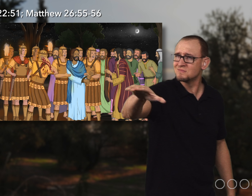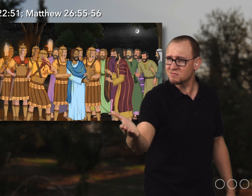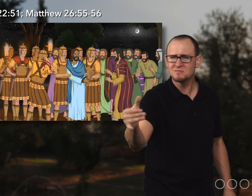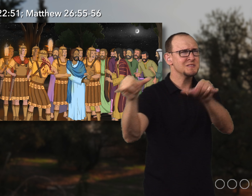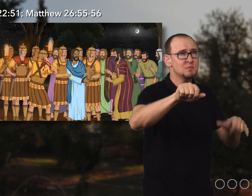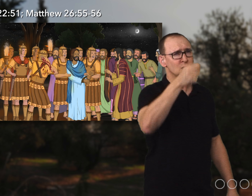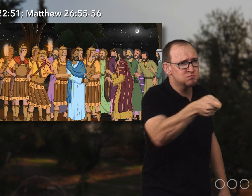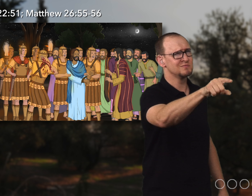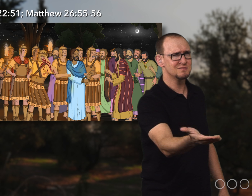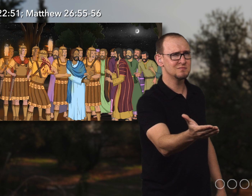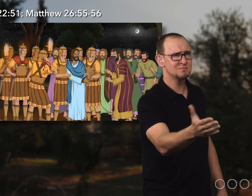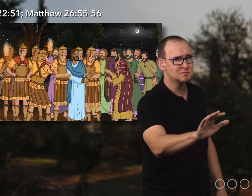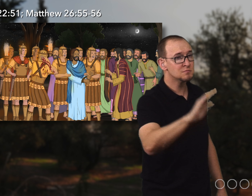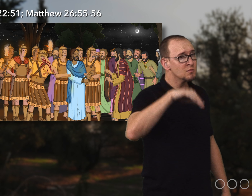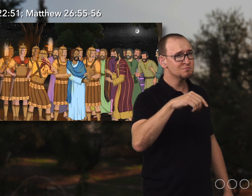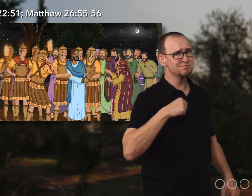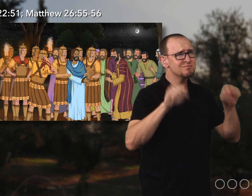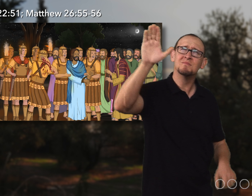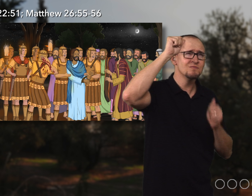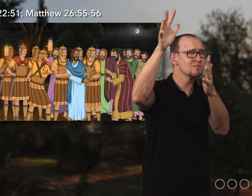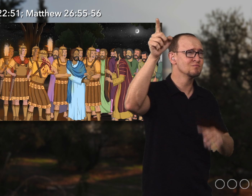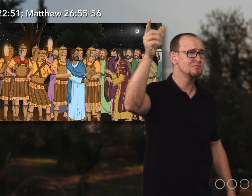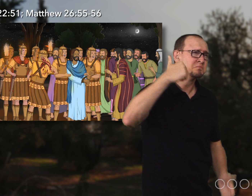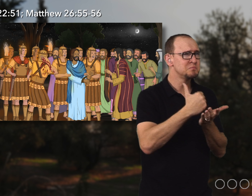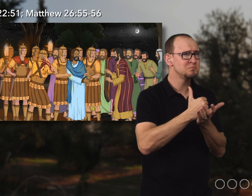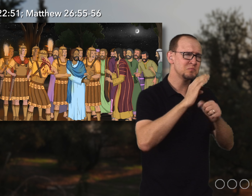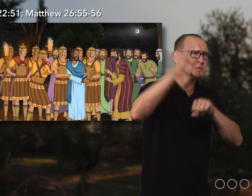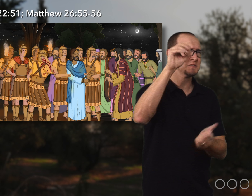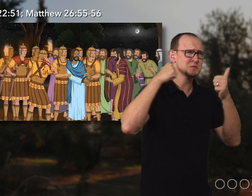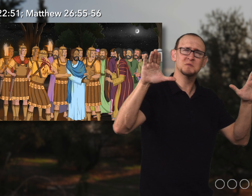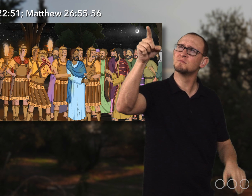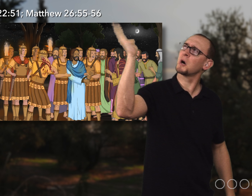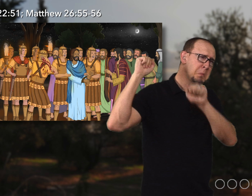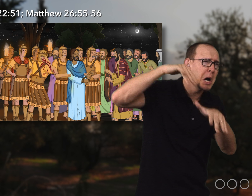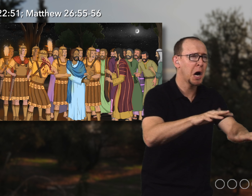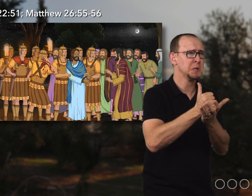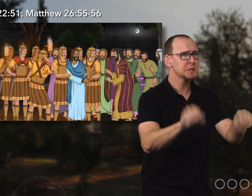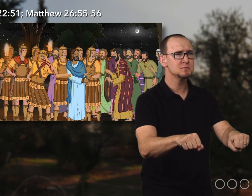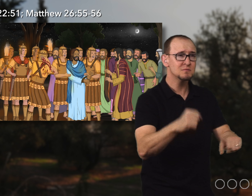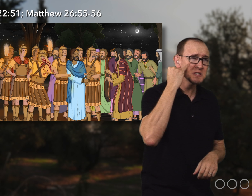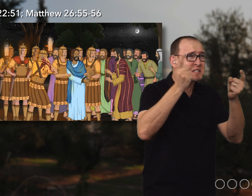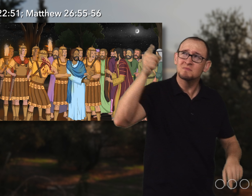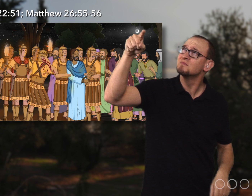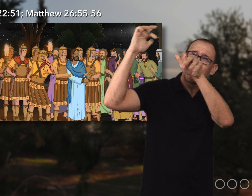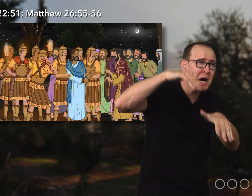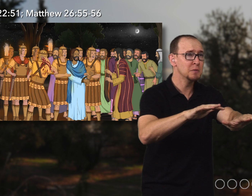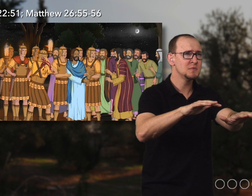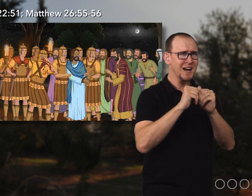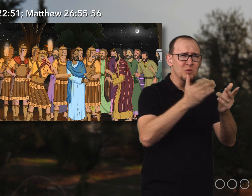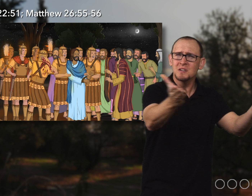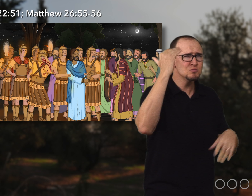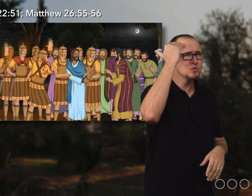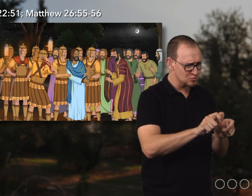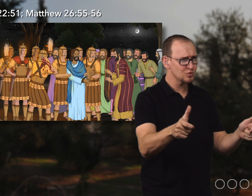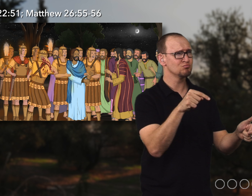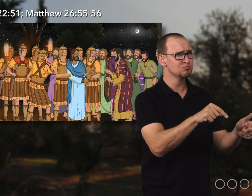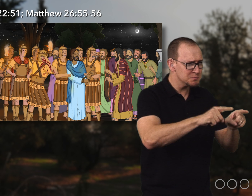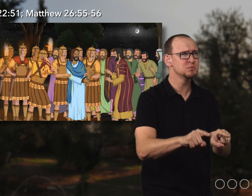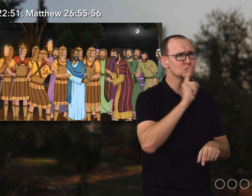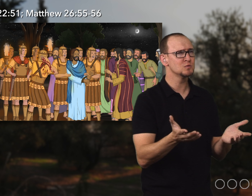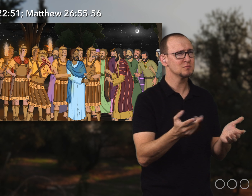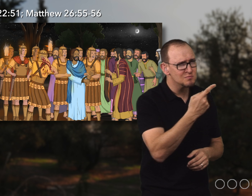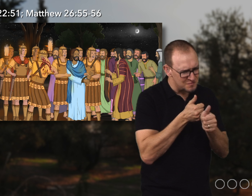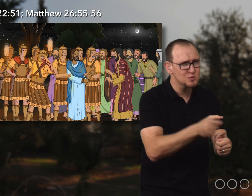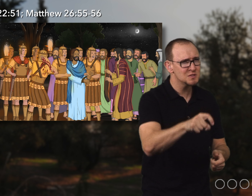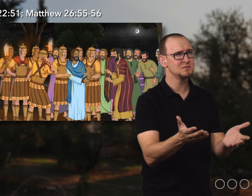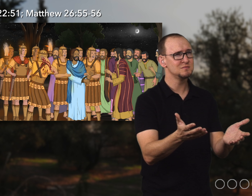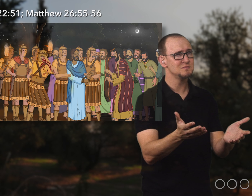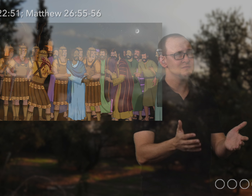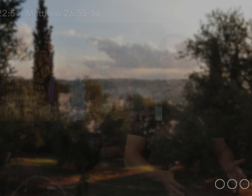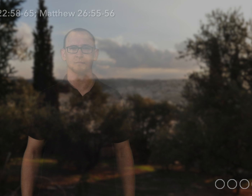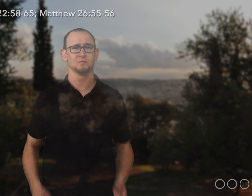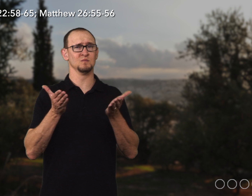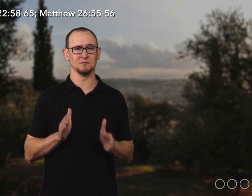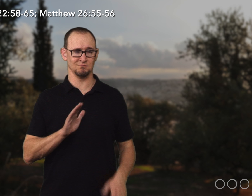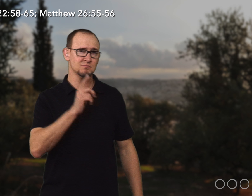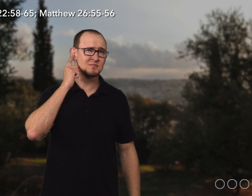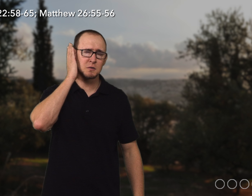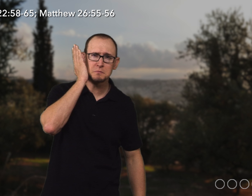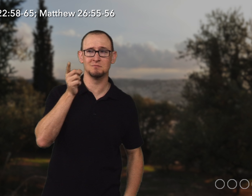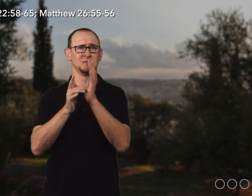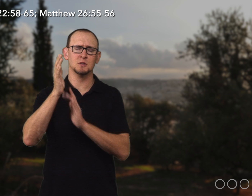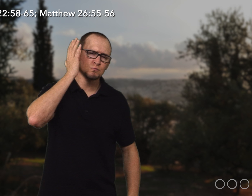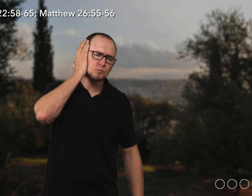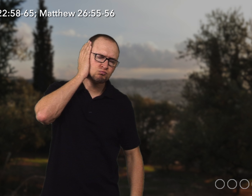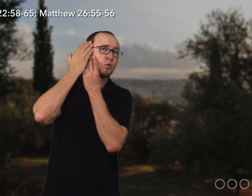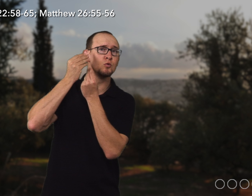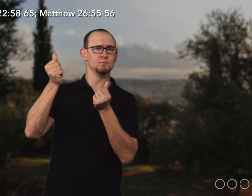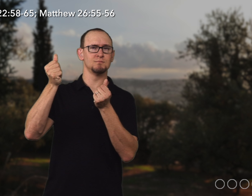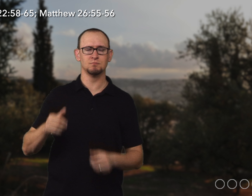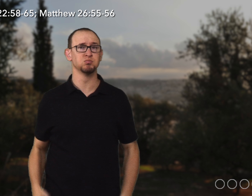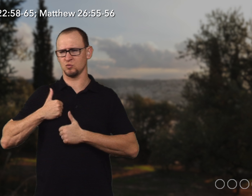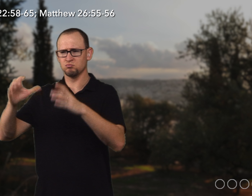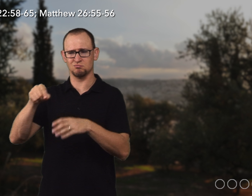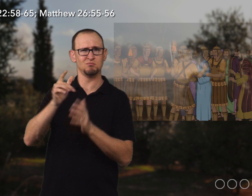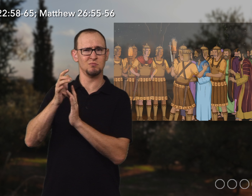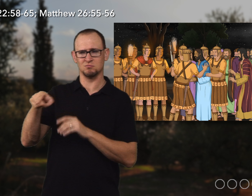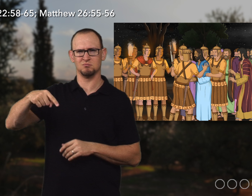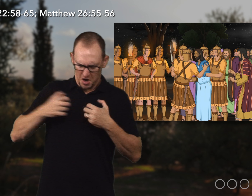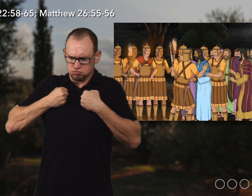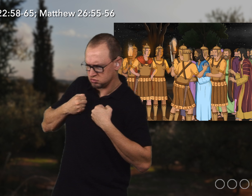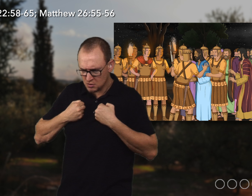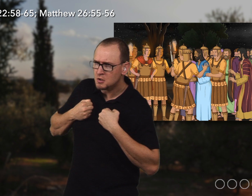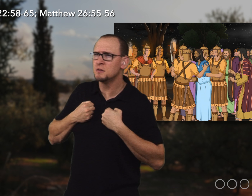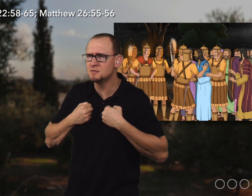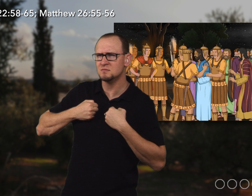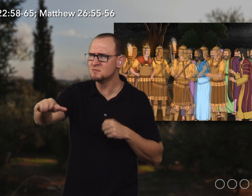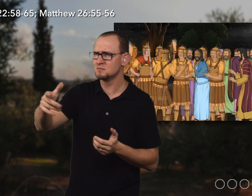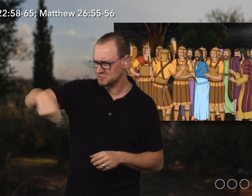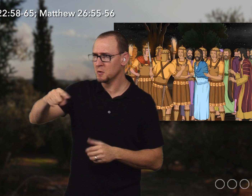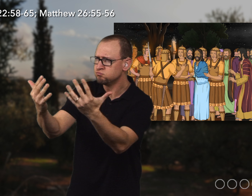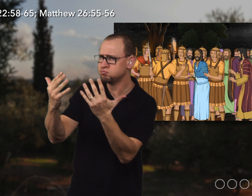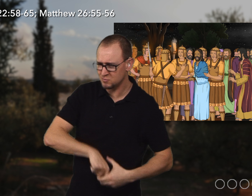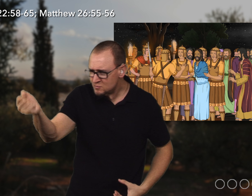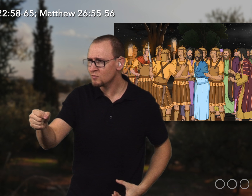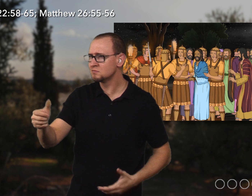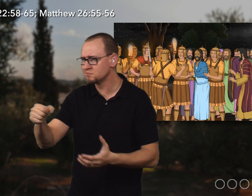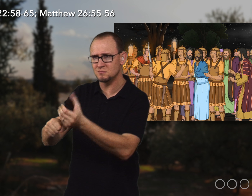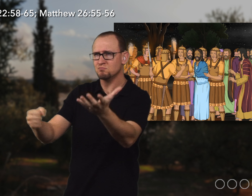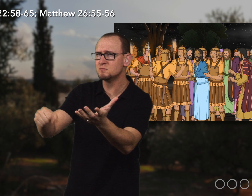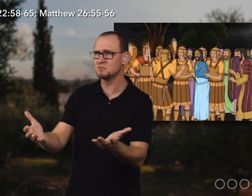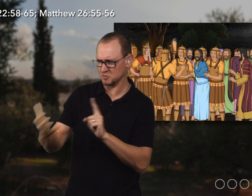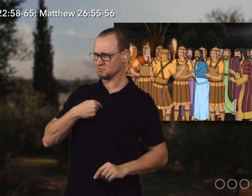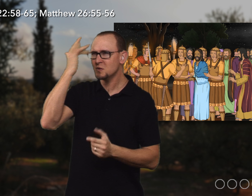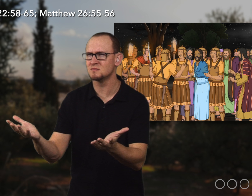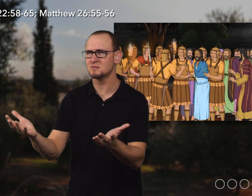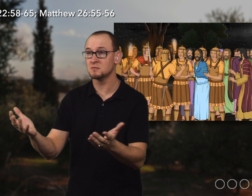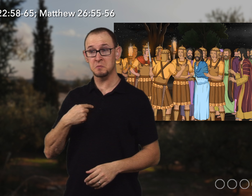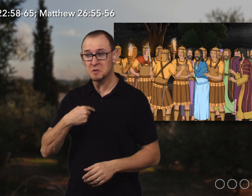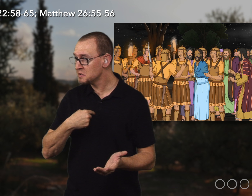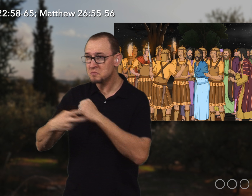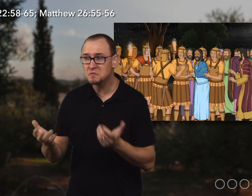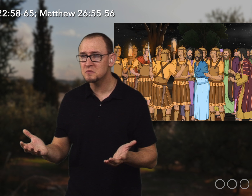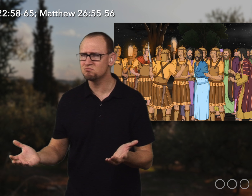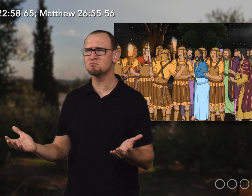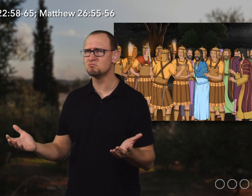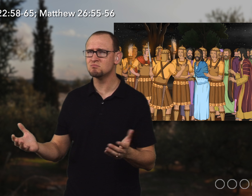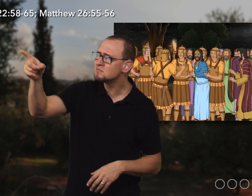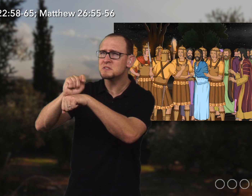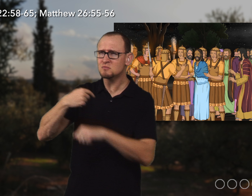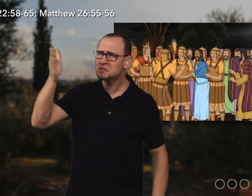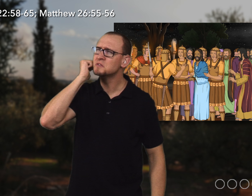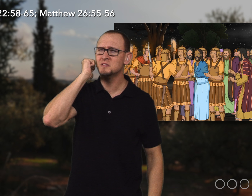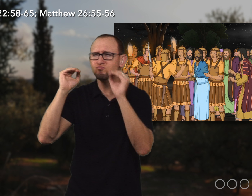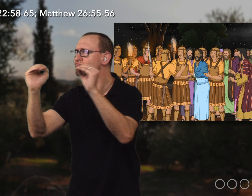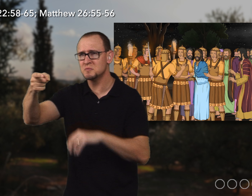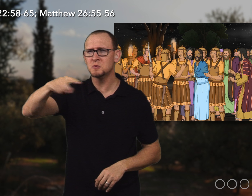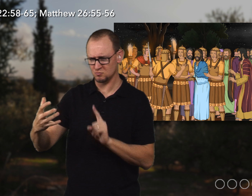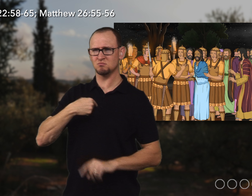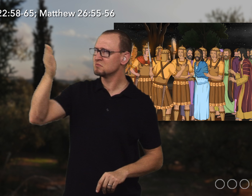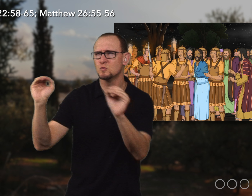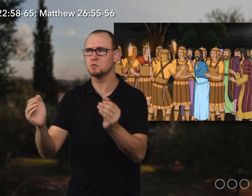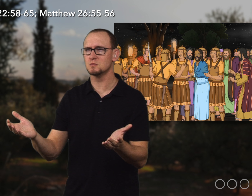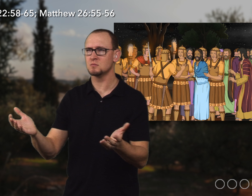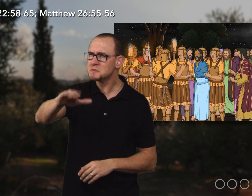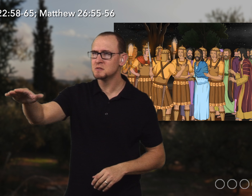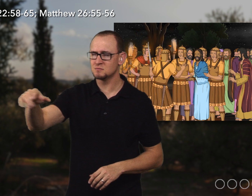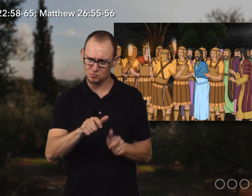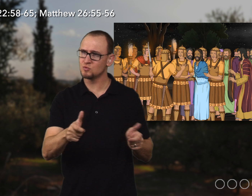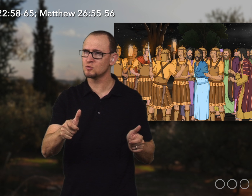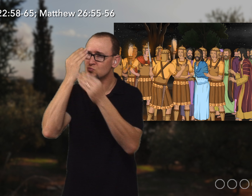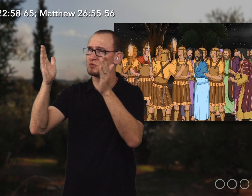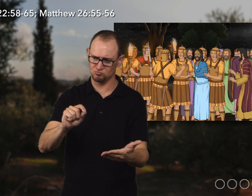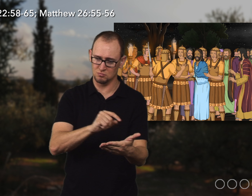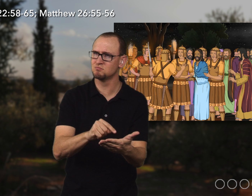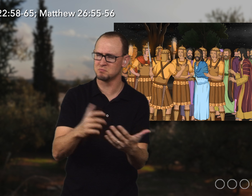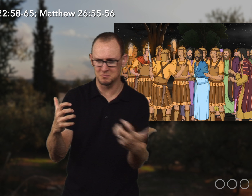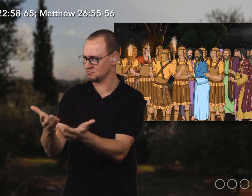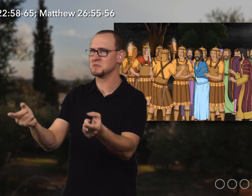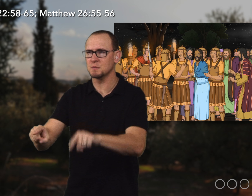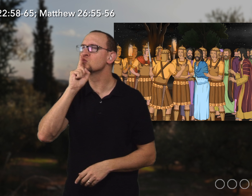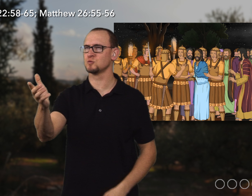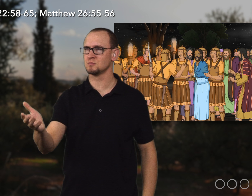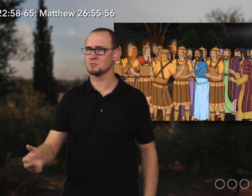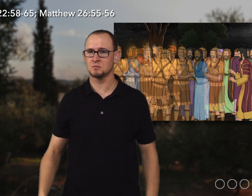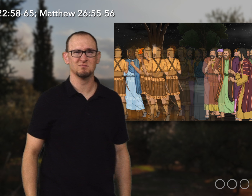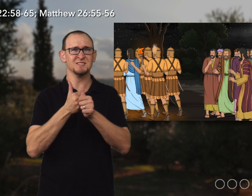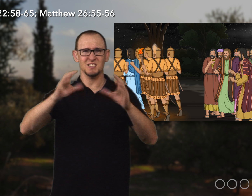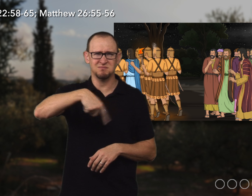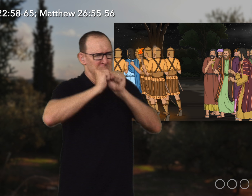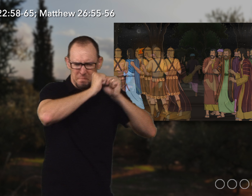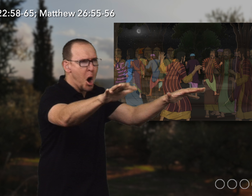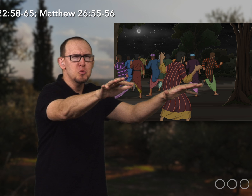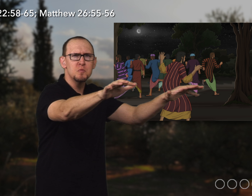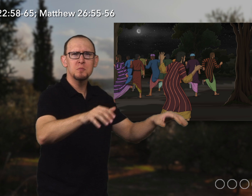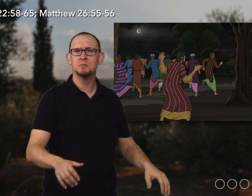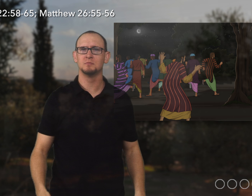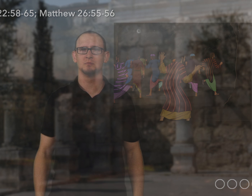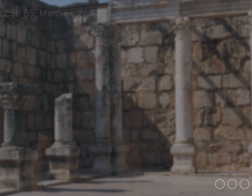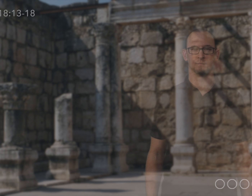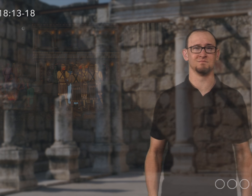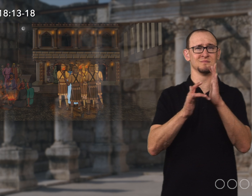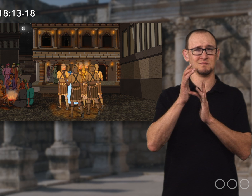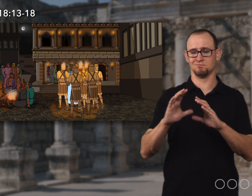And He touched the man’s ear and healed him.